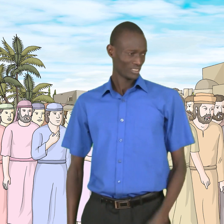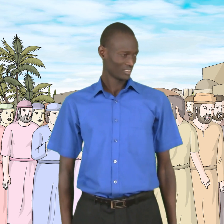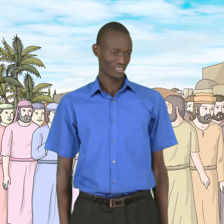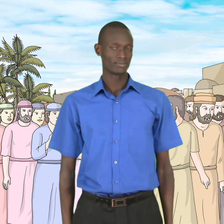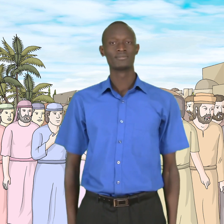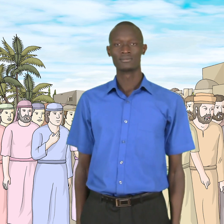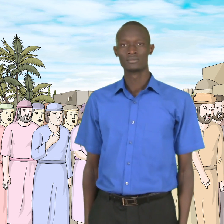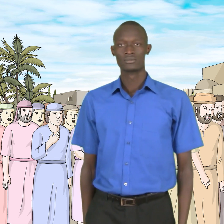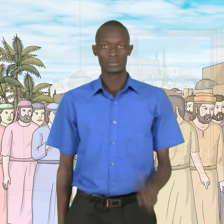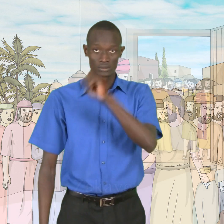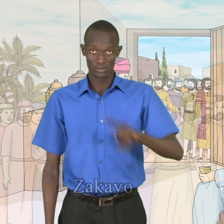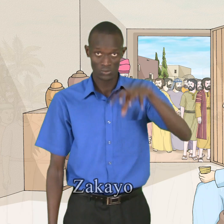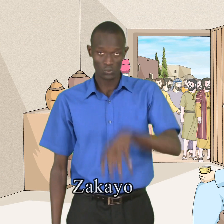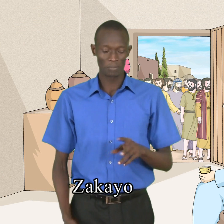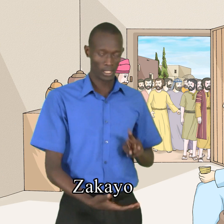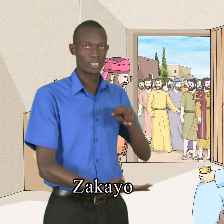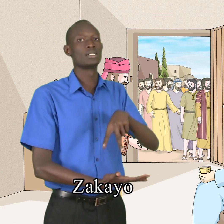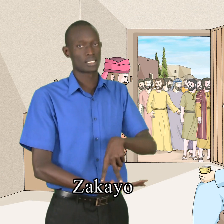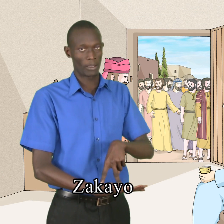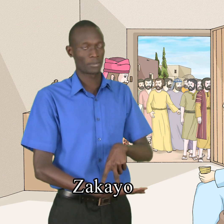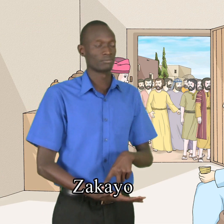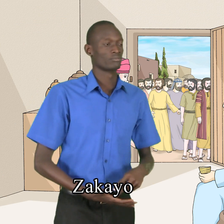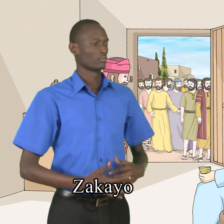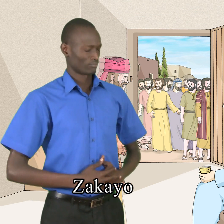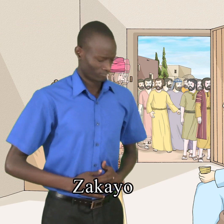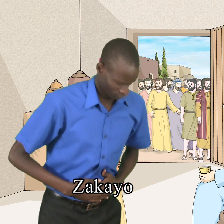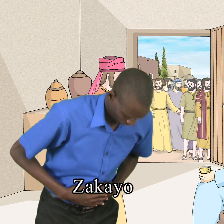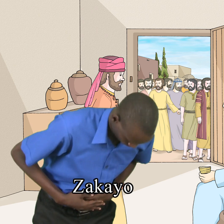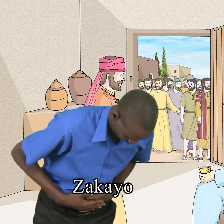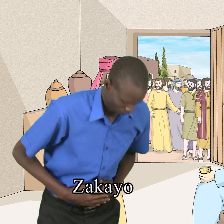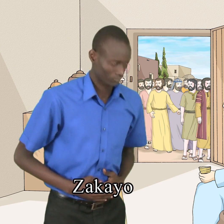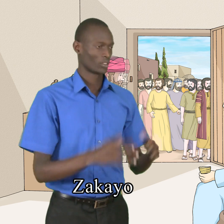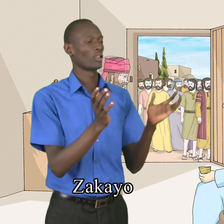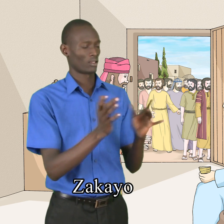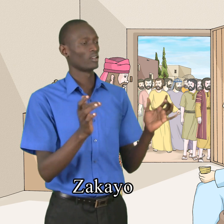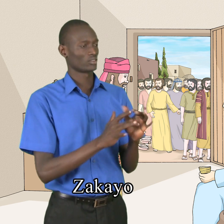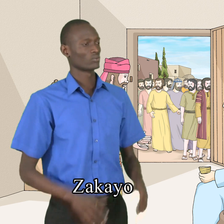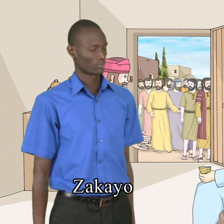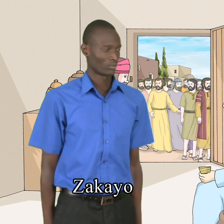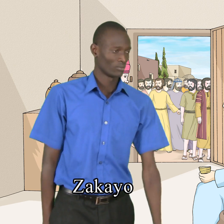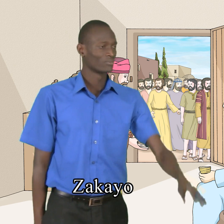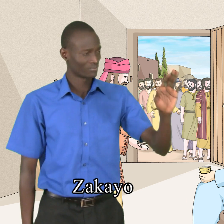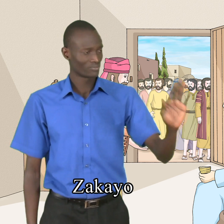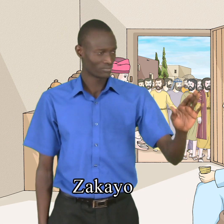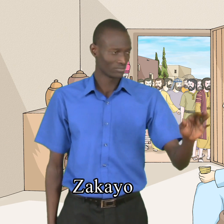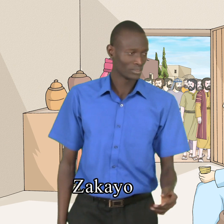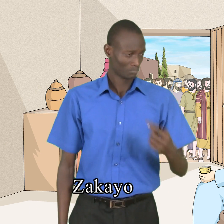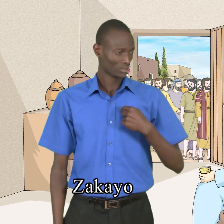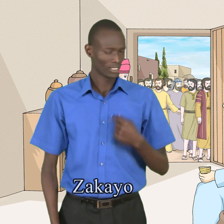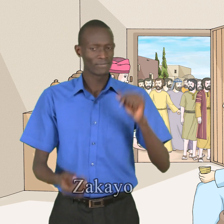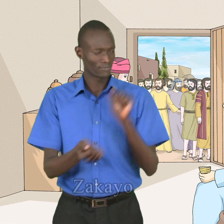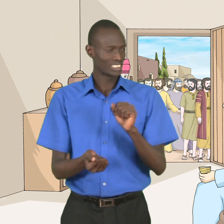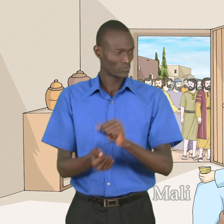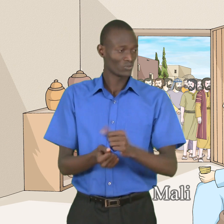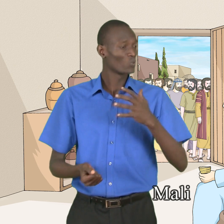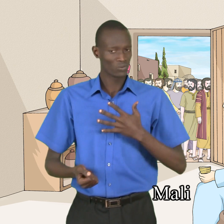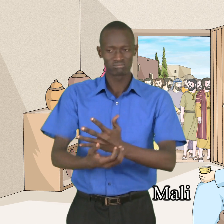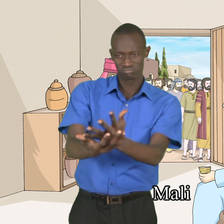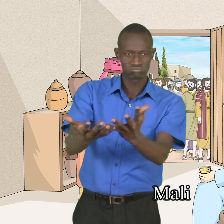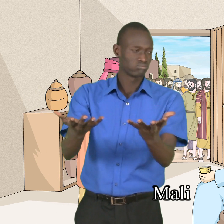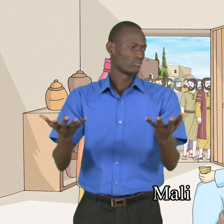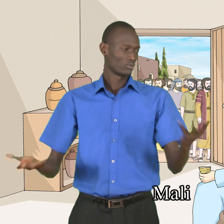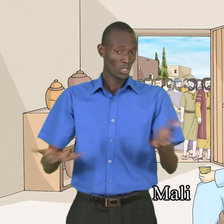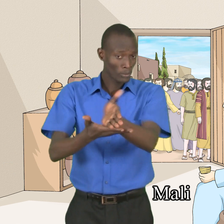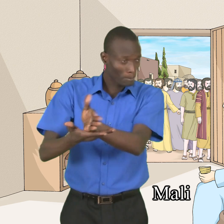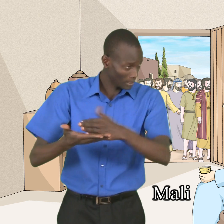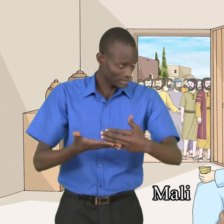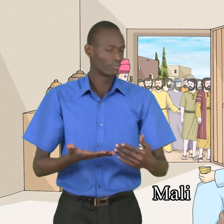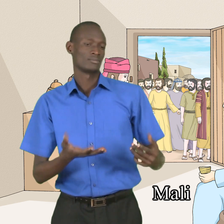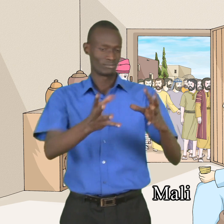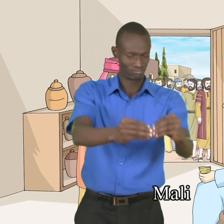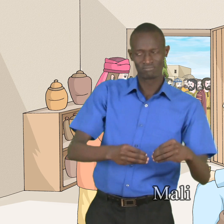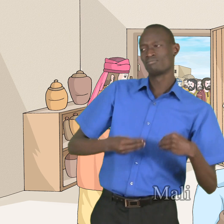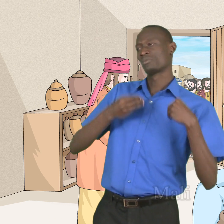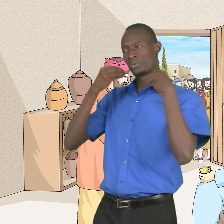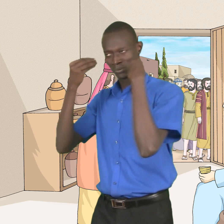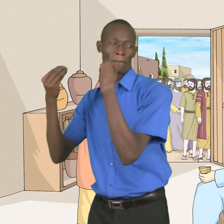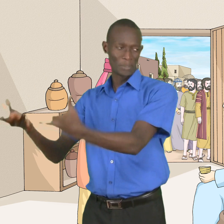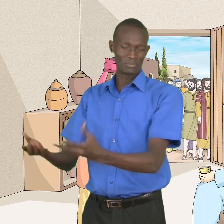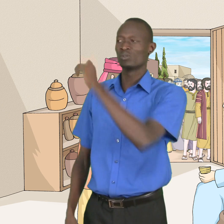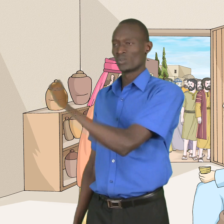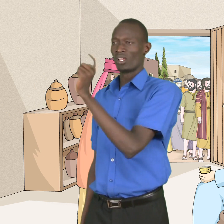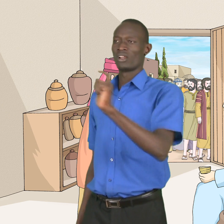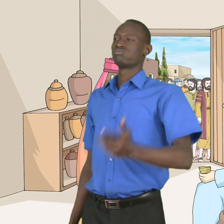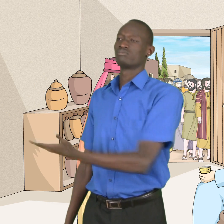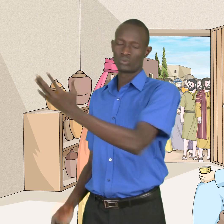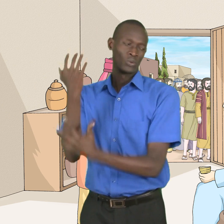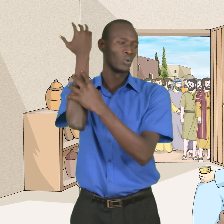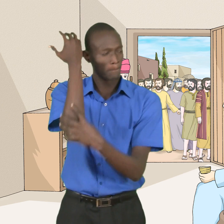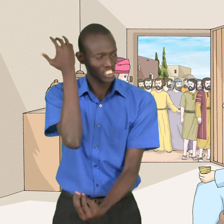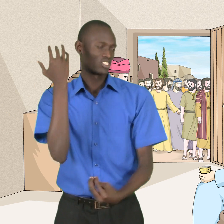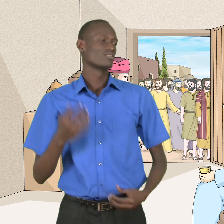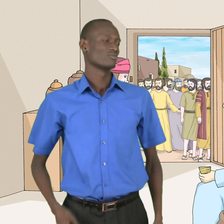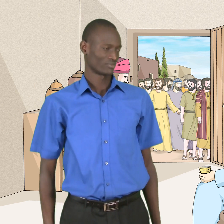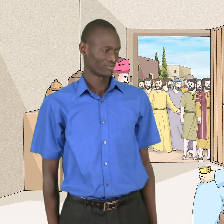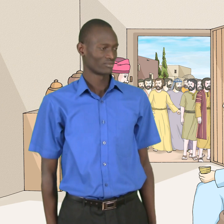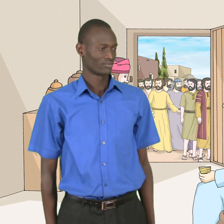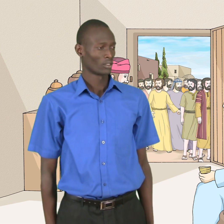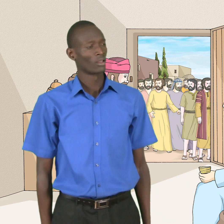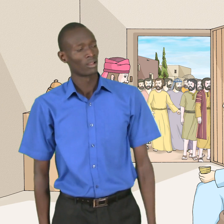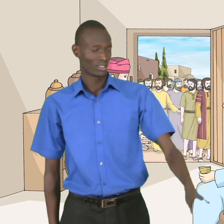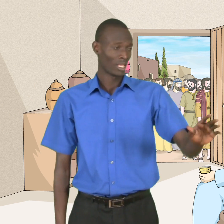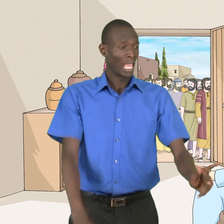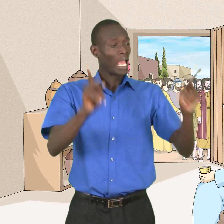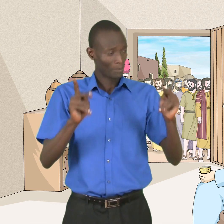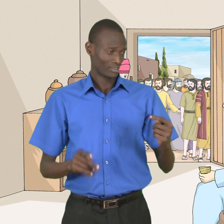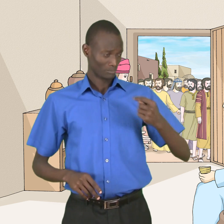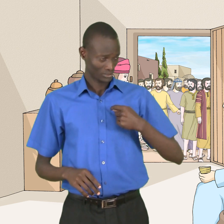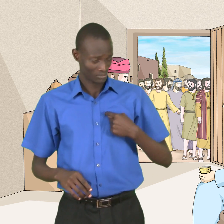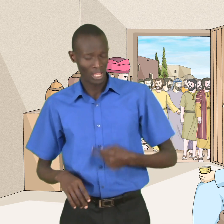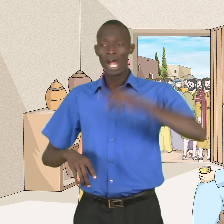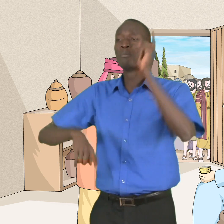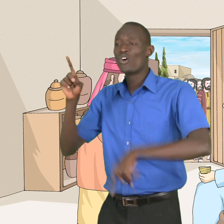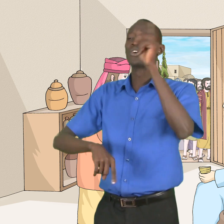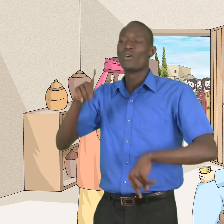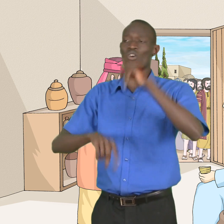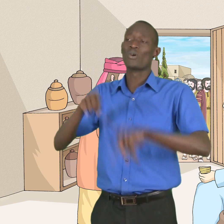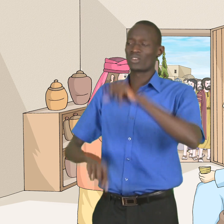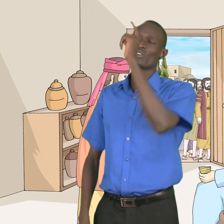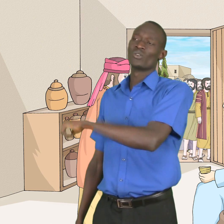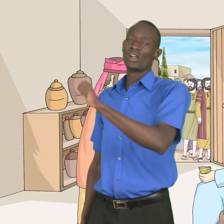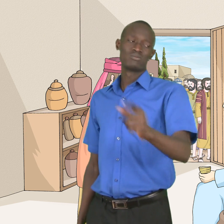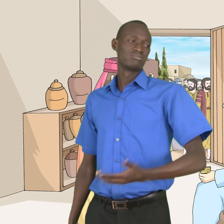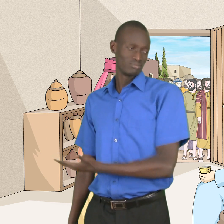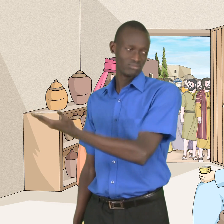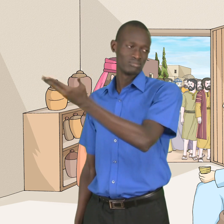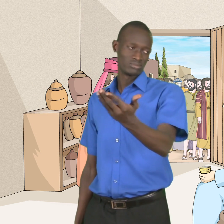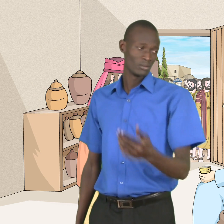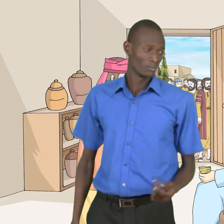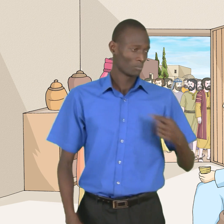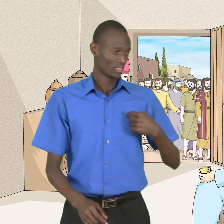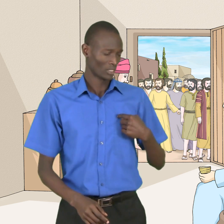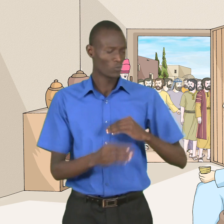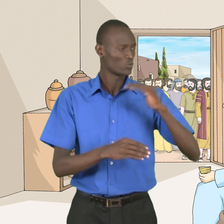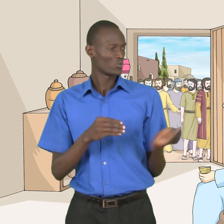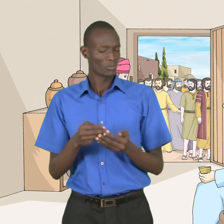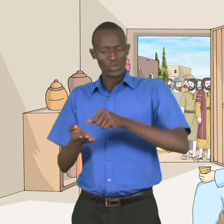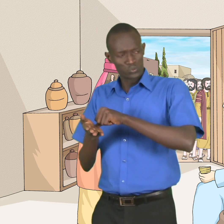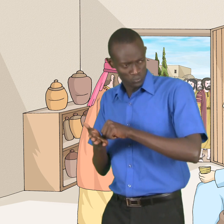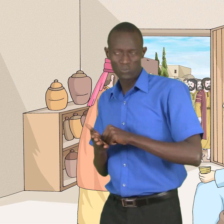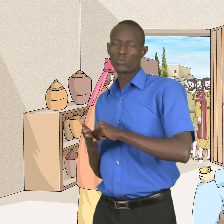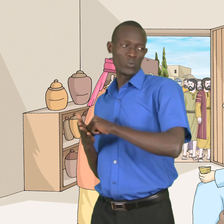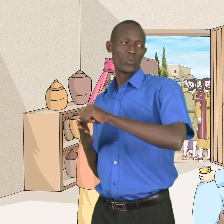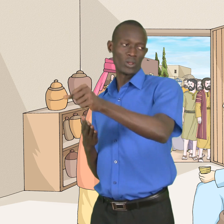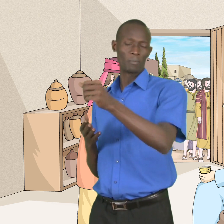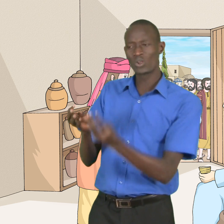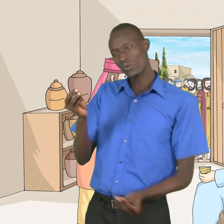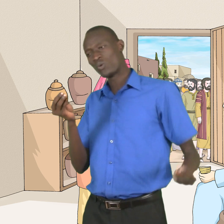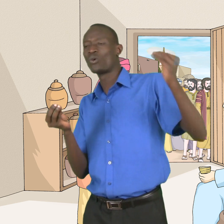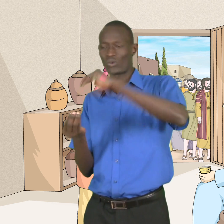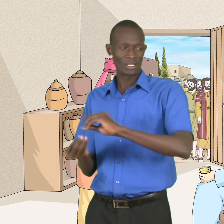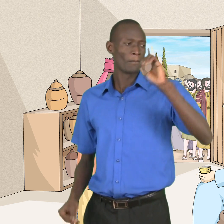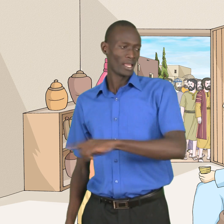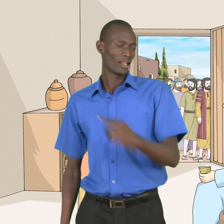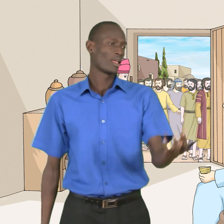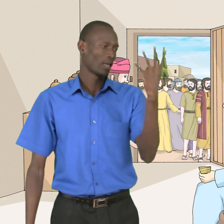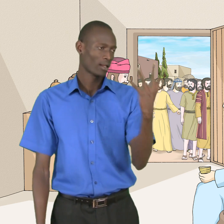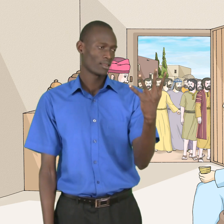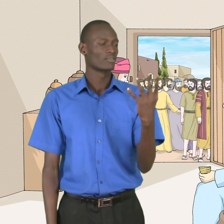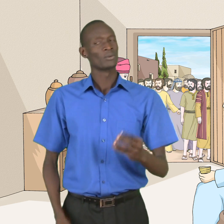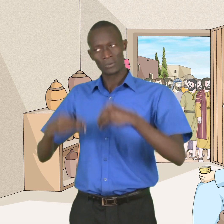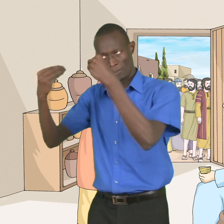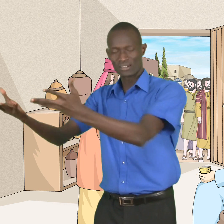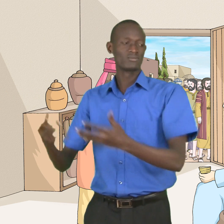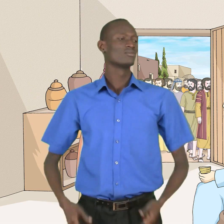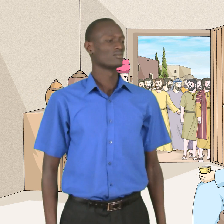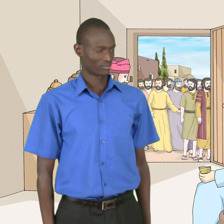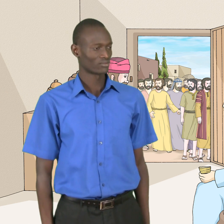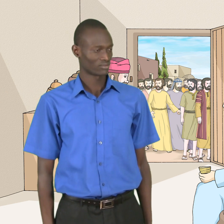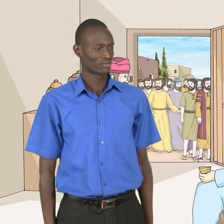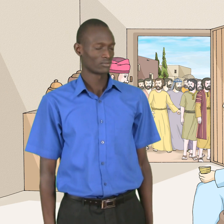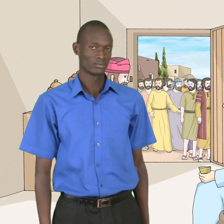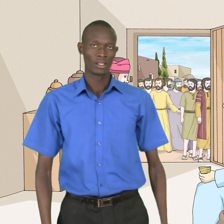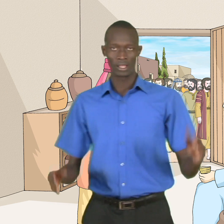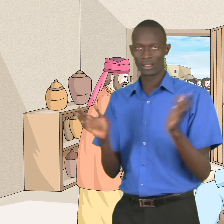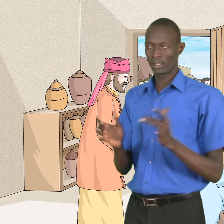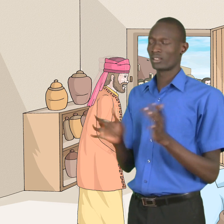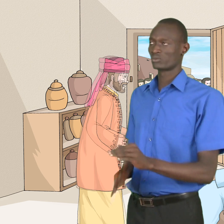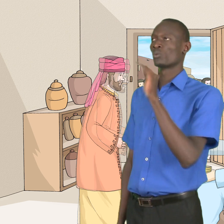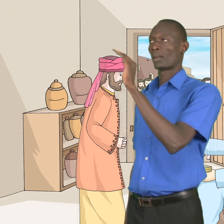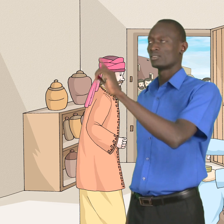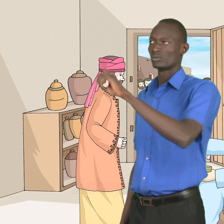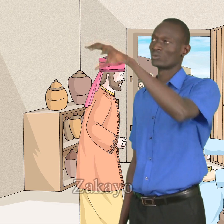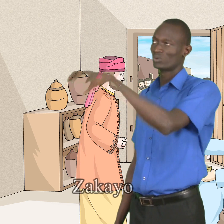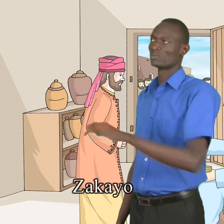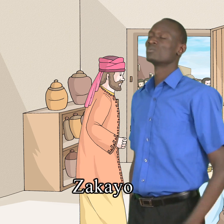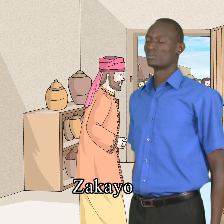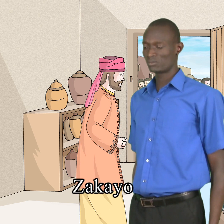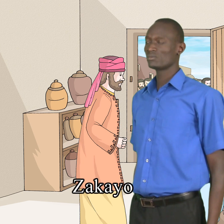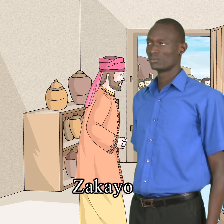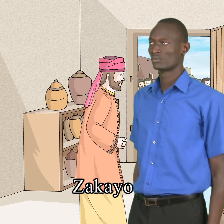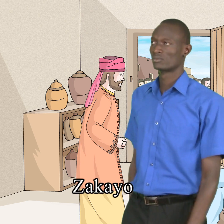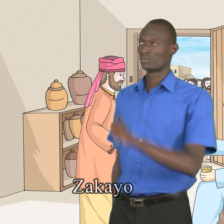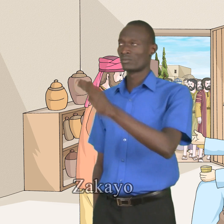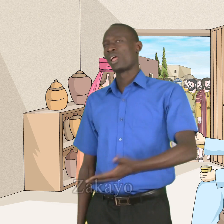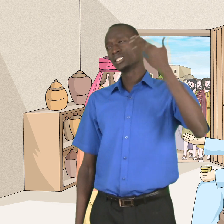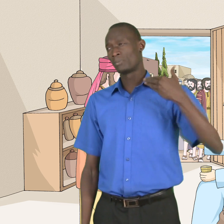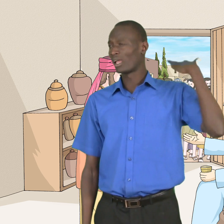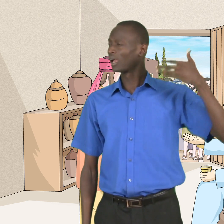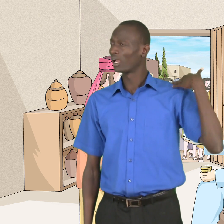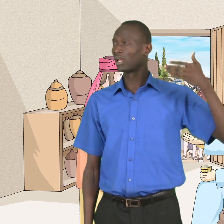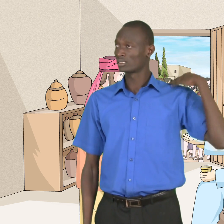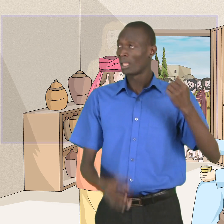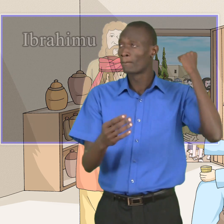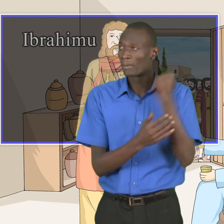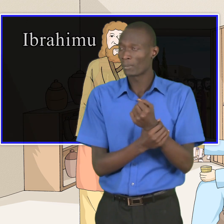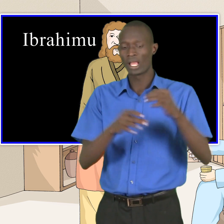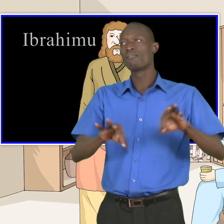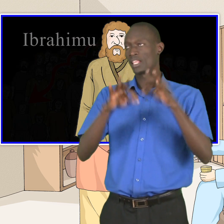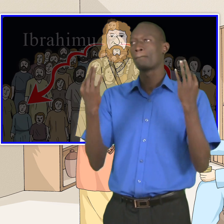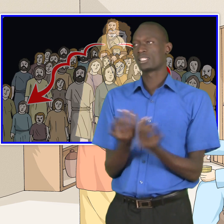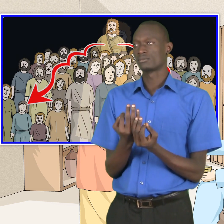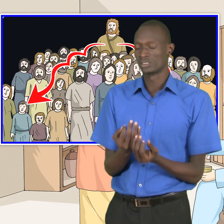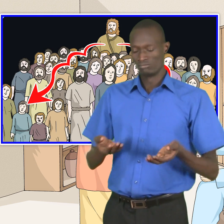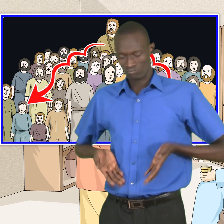But Zacchaeus stood up and said to the Lord, “Look, Lord, half of my possessions I give to the poor, and if I have cheated anyone, I will repay it fourfold.”